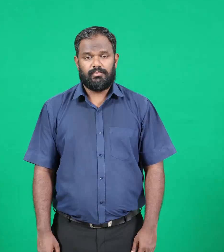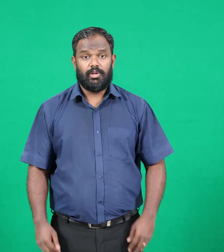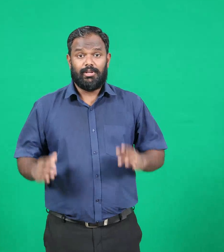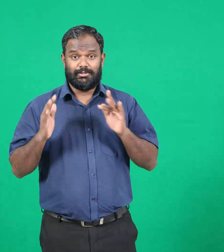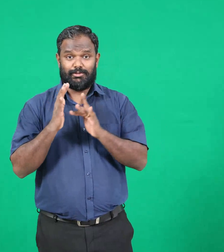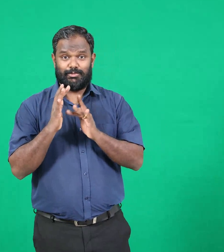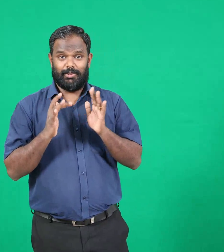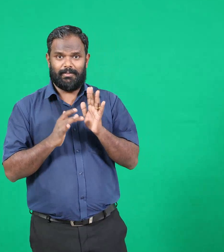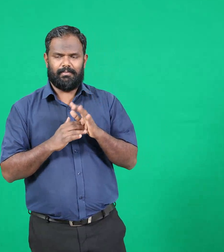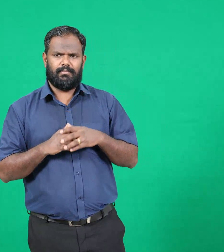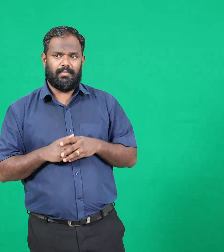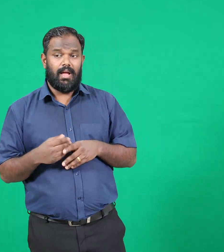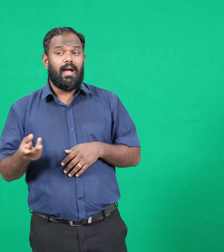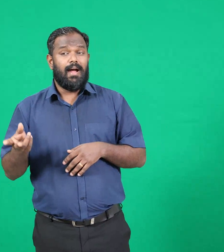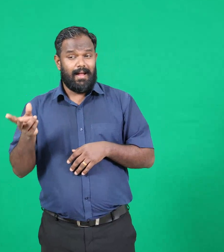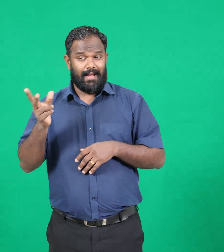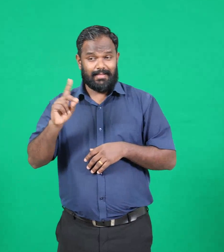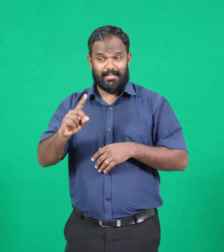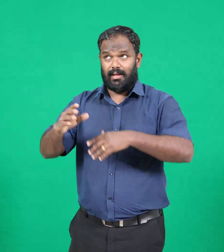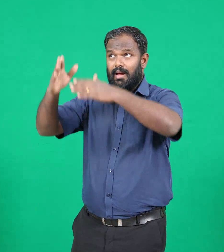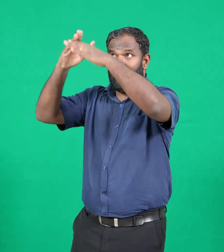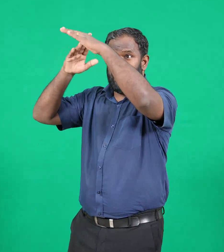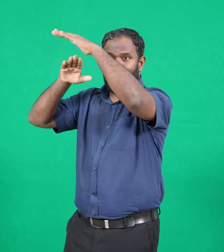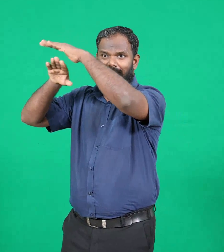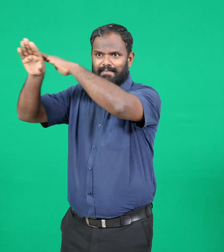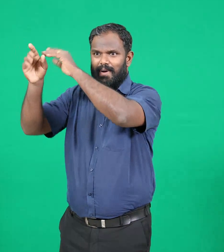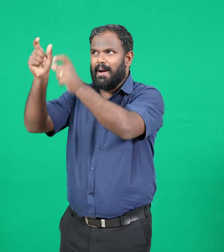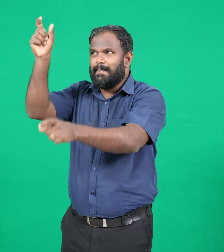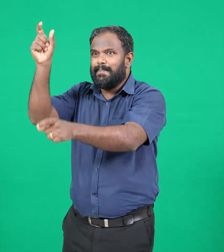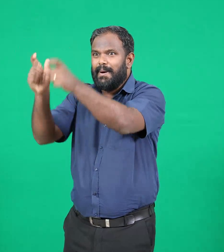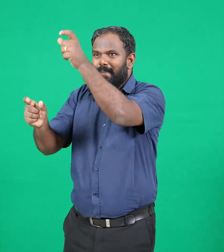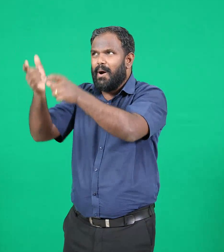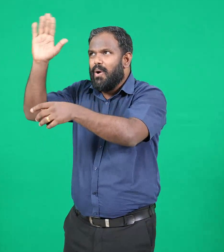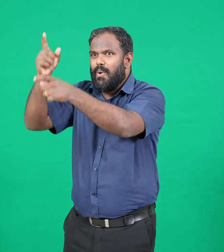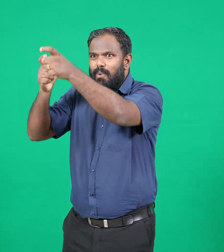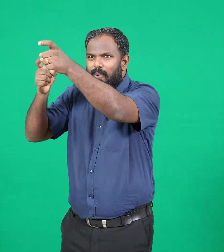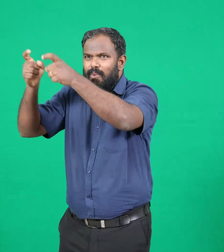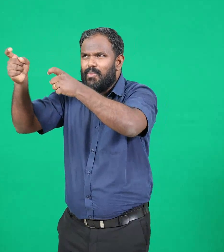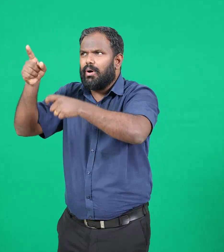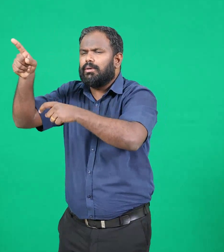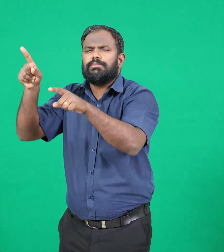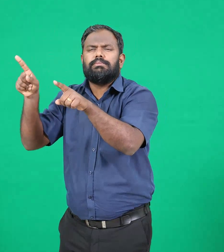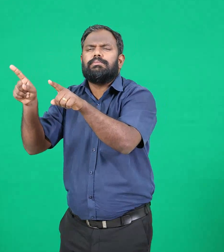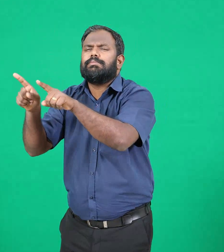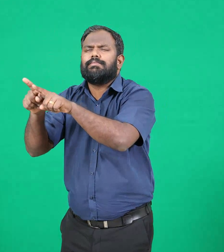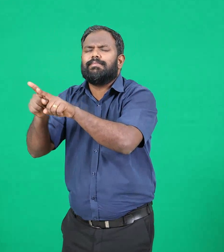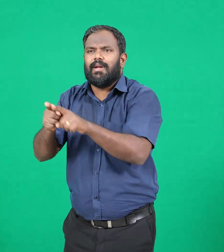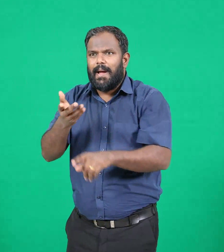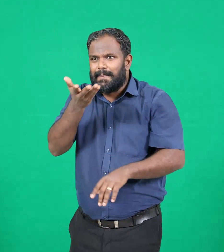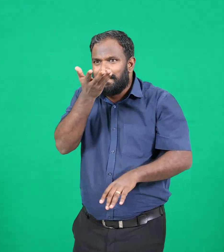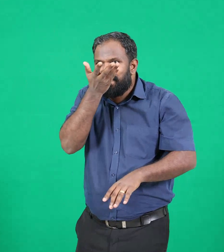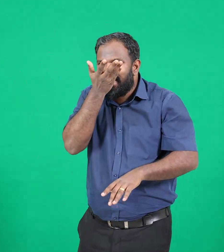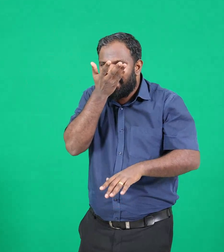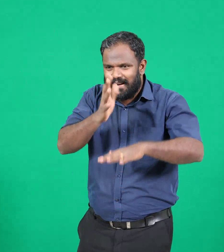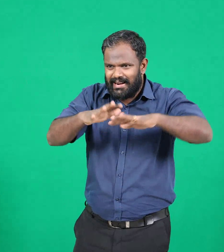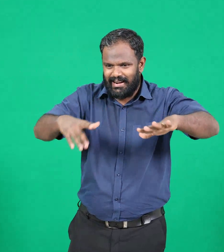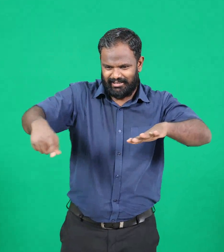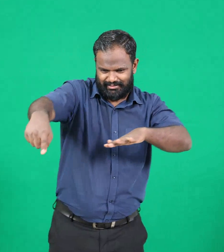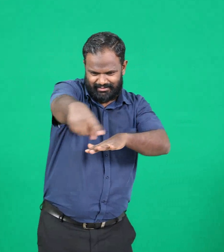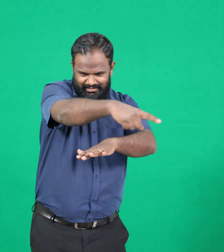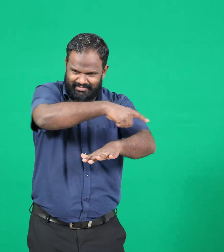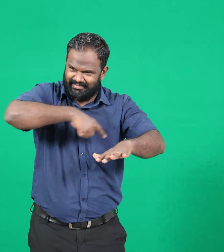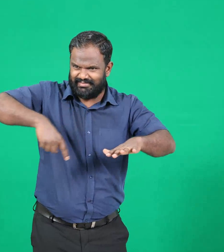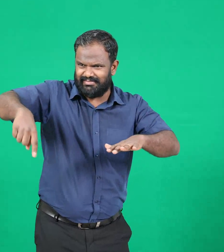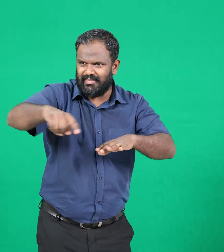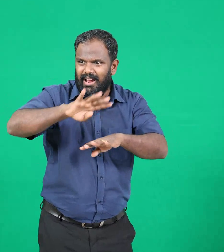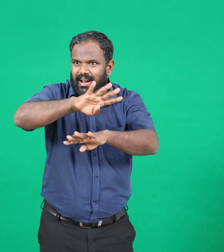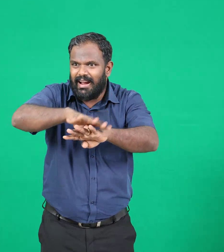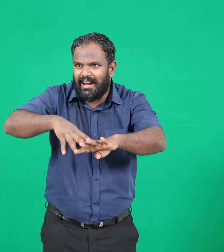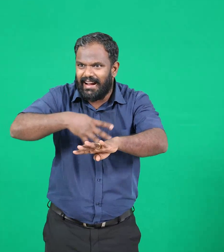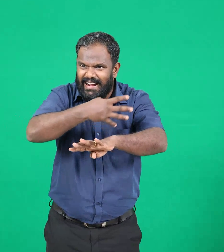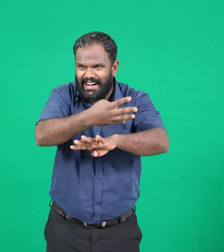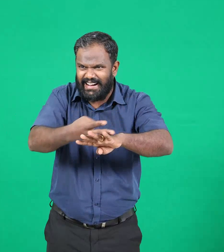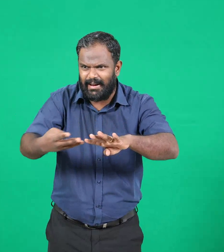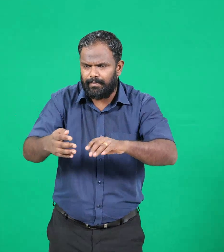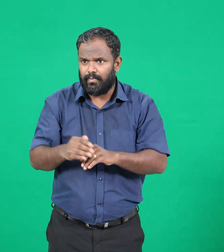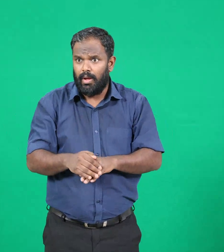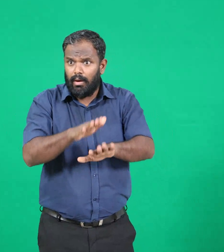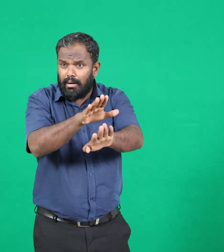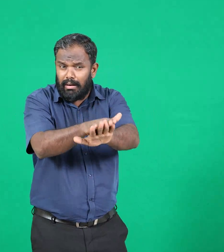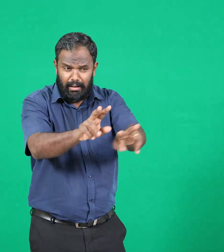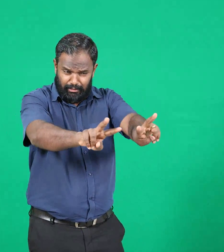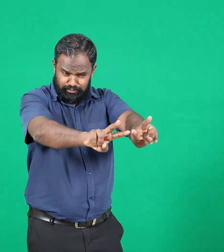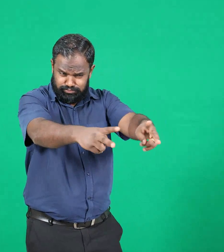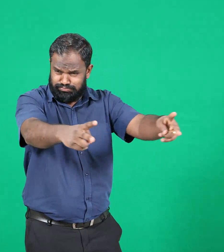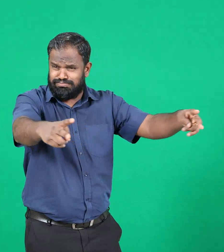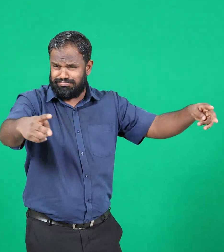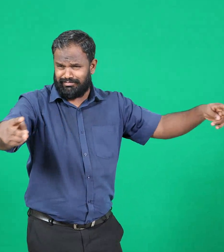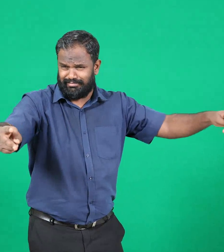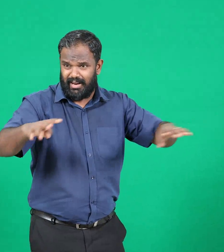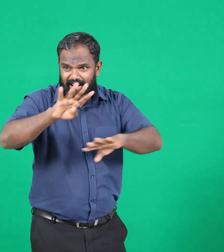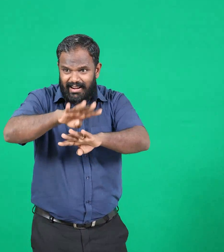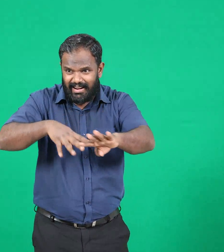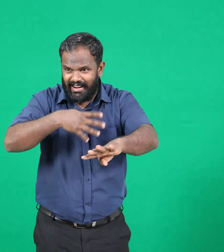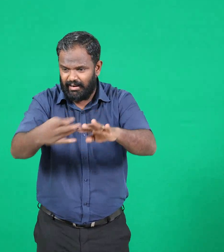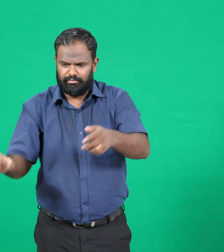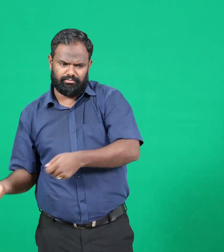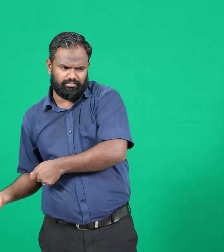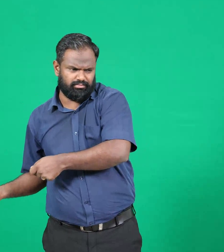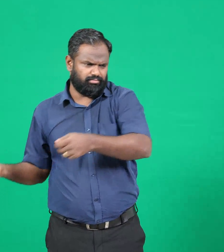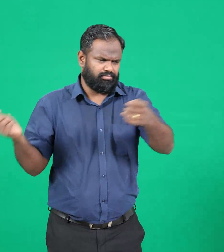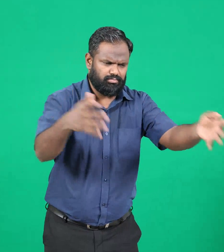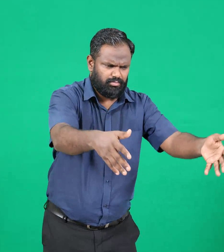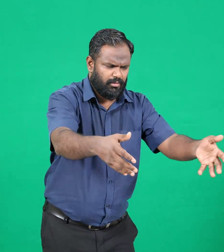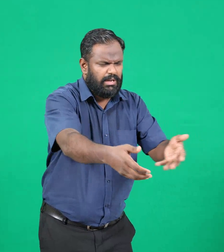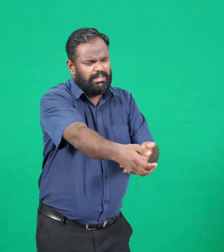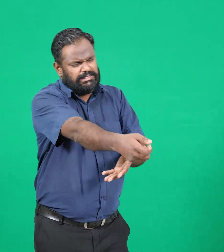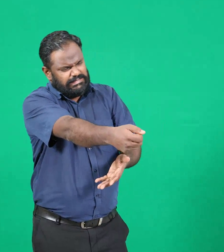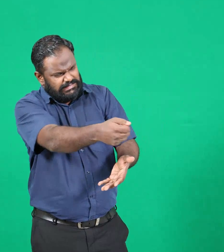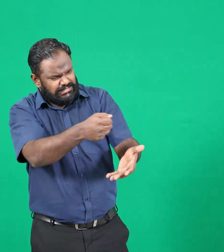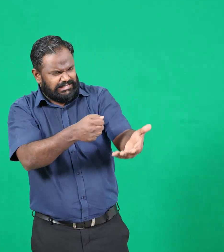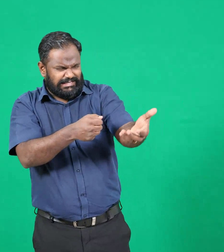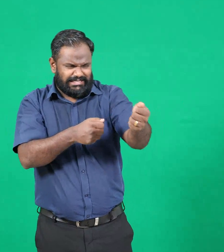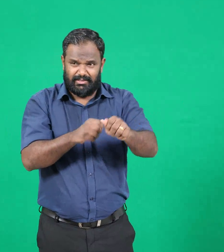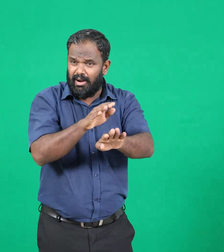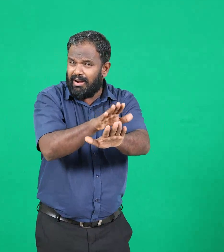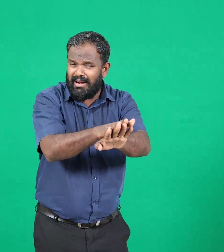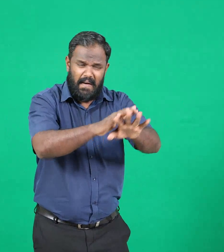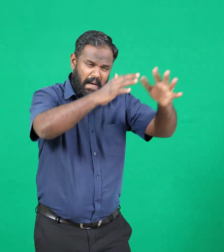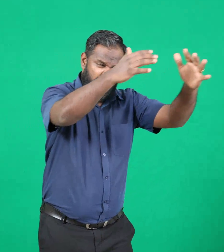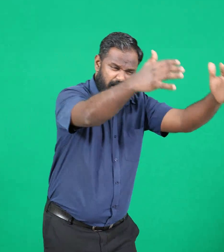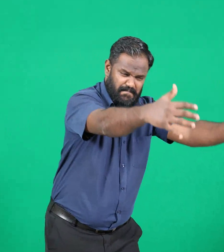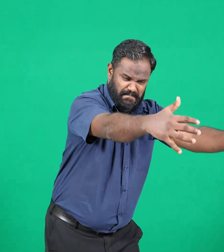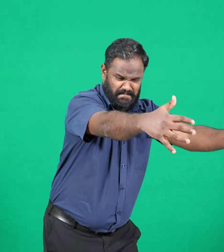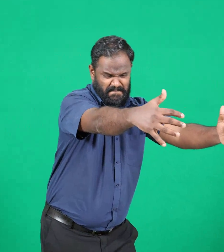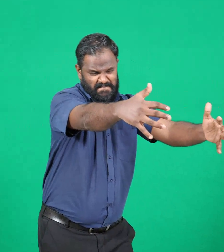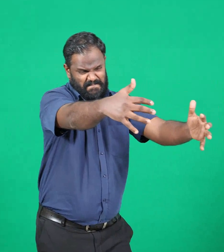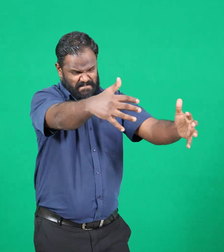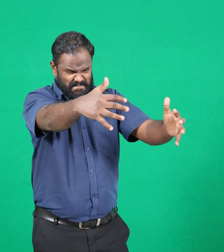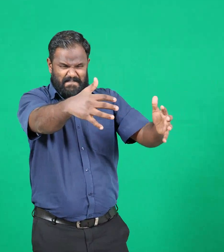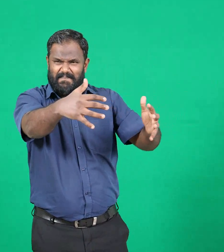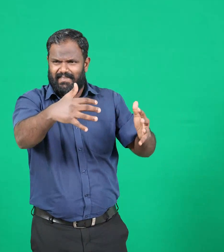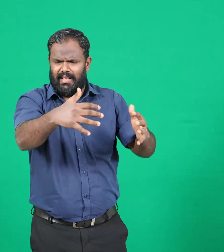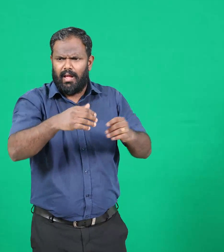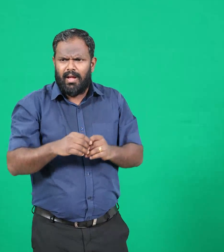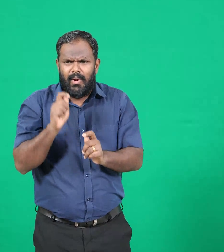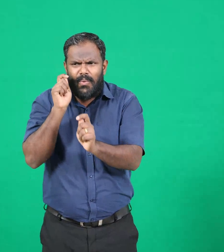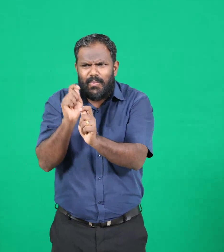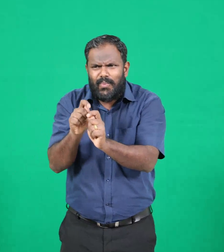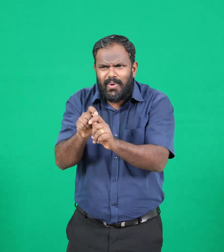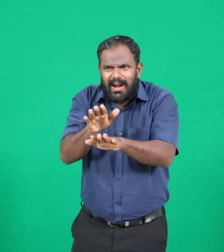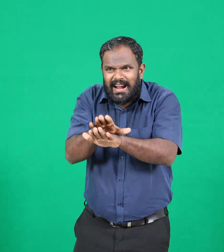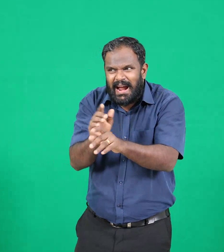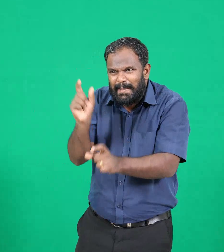Once again, the kingdom of heaven is like a net that was cast into the sea and caught all kinds of fish.